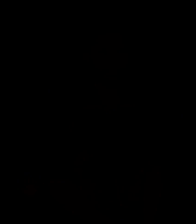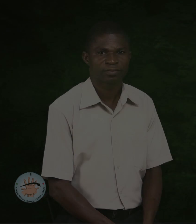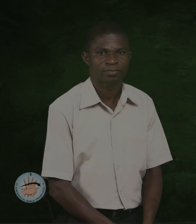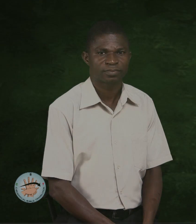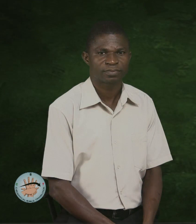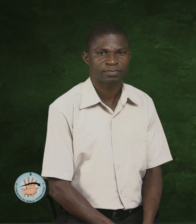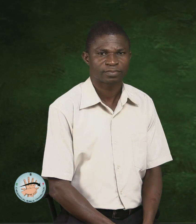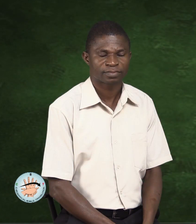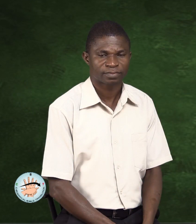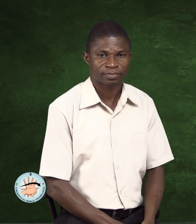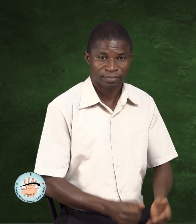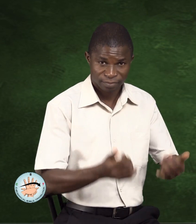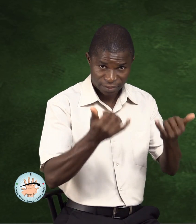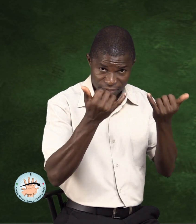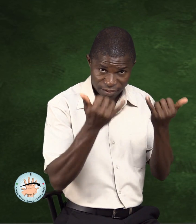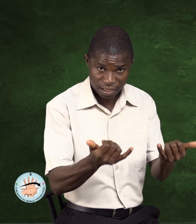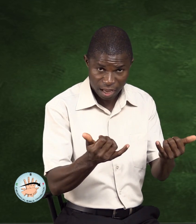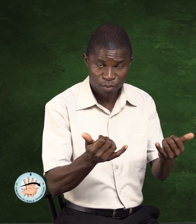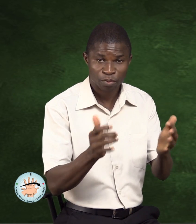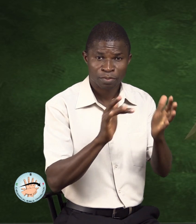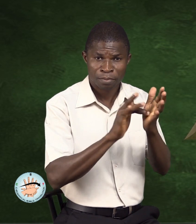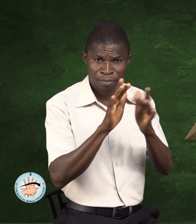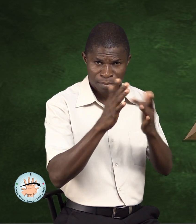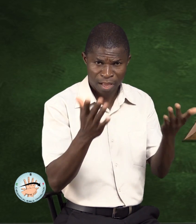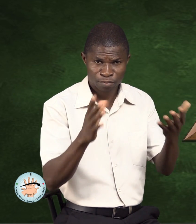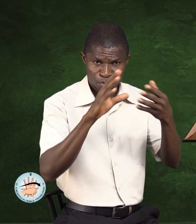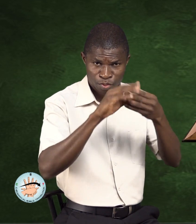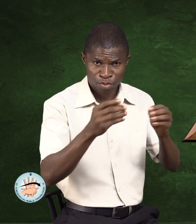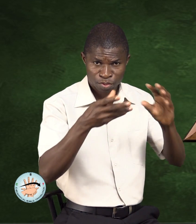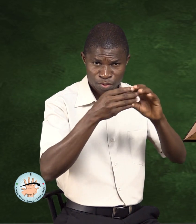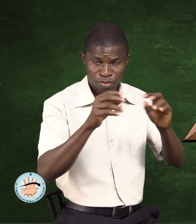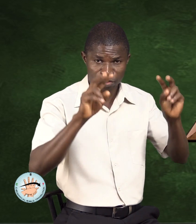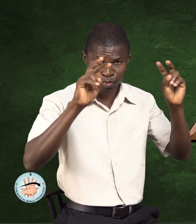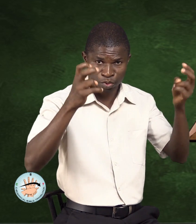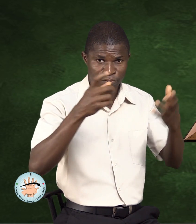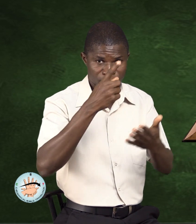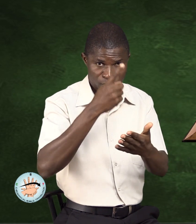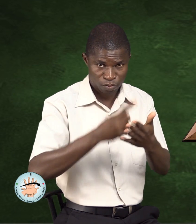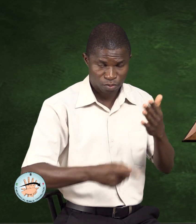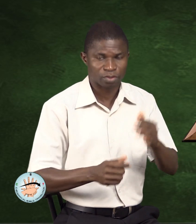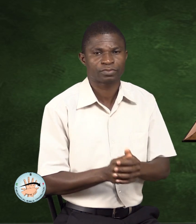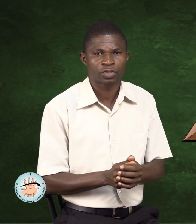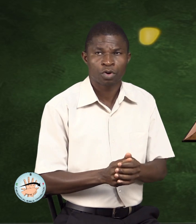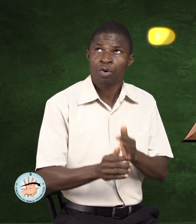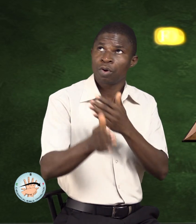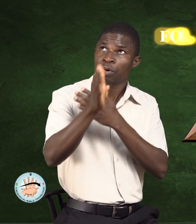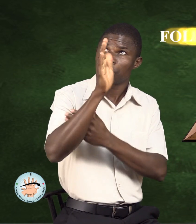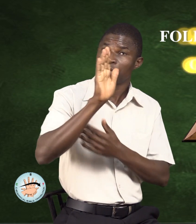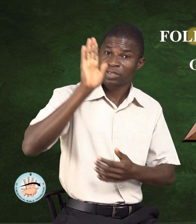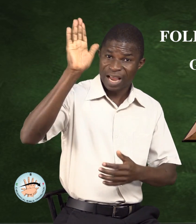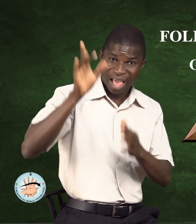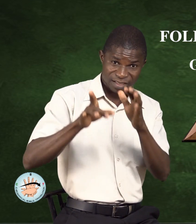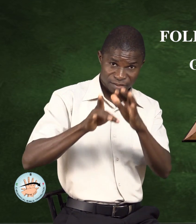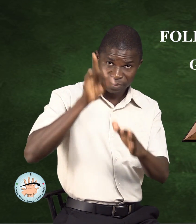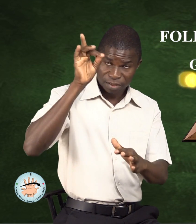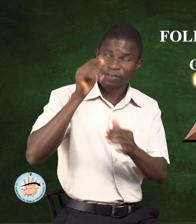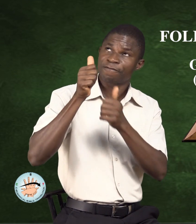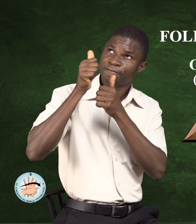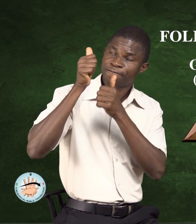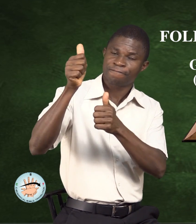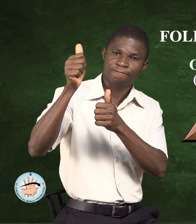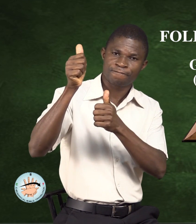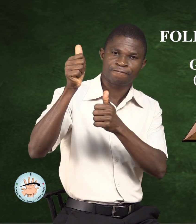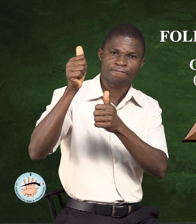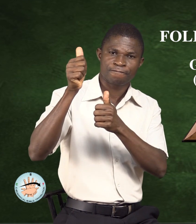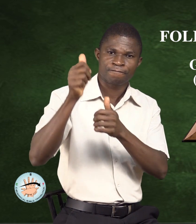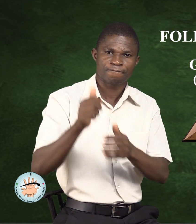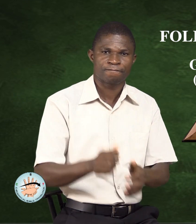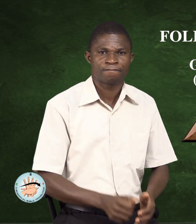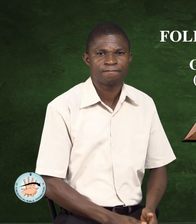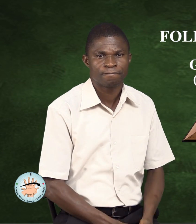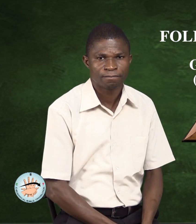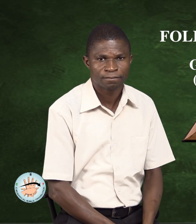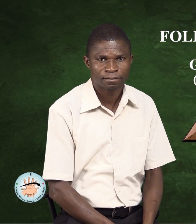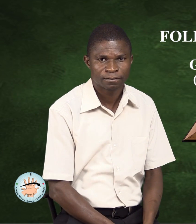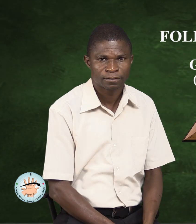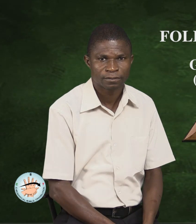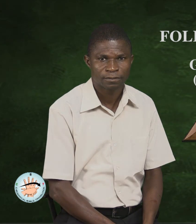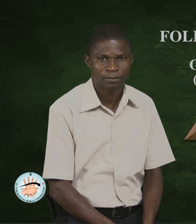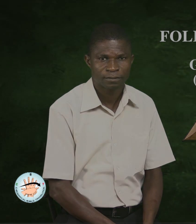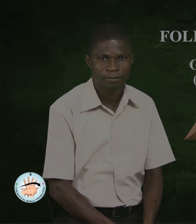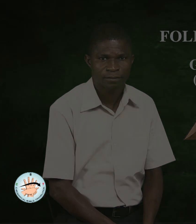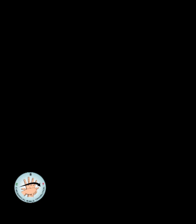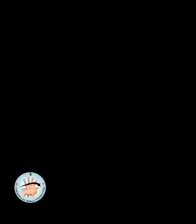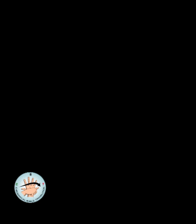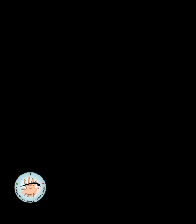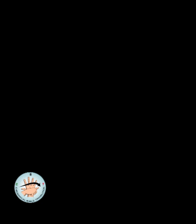Follow God's Spirit